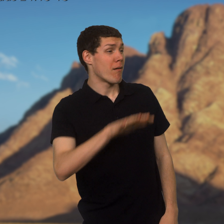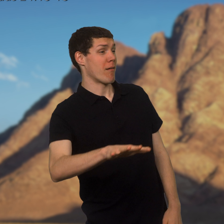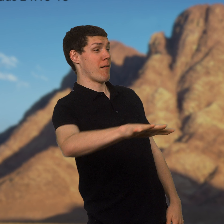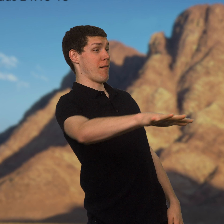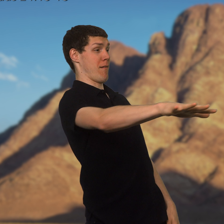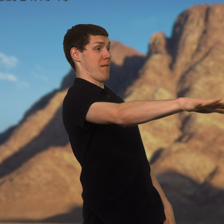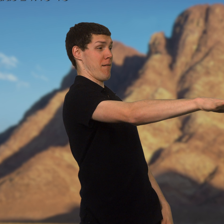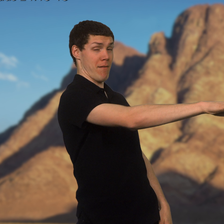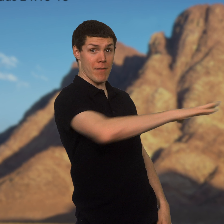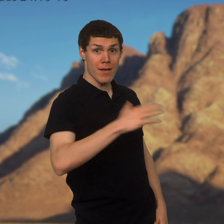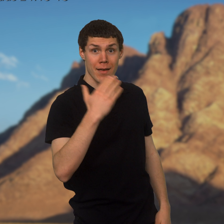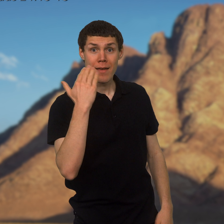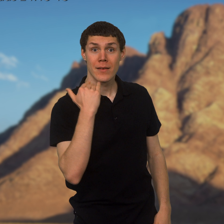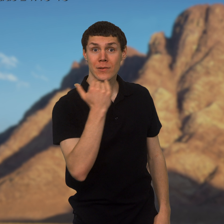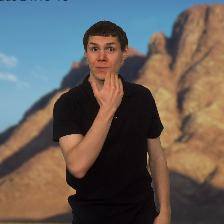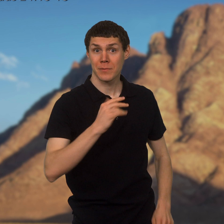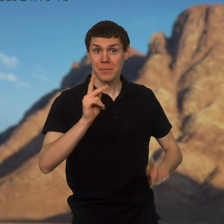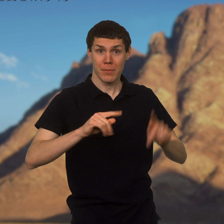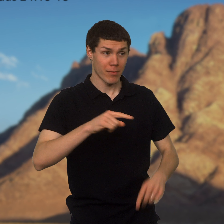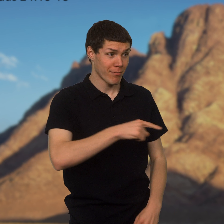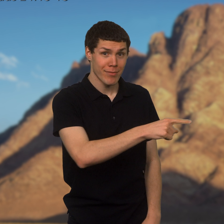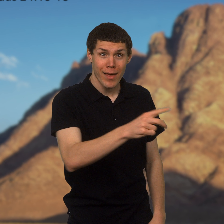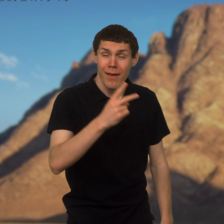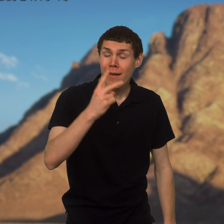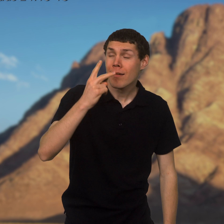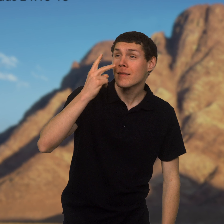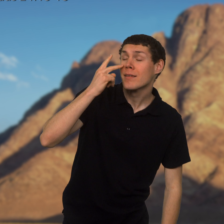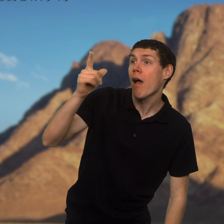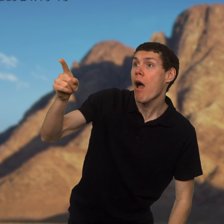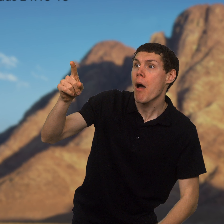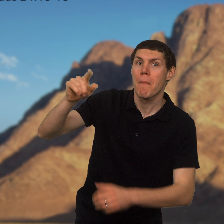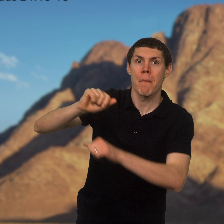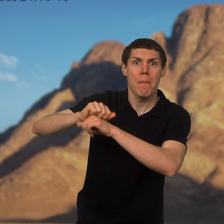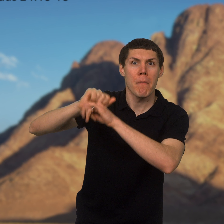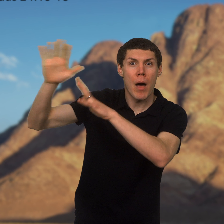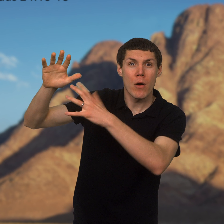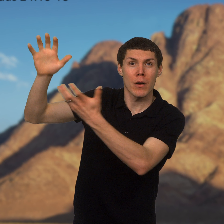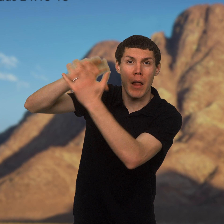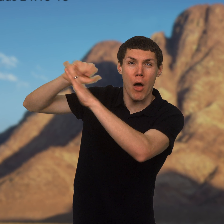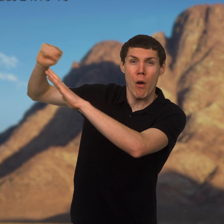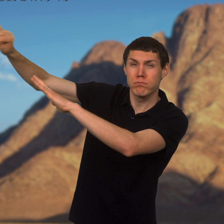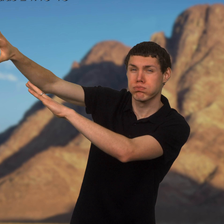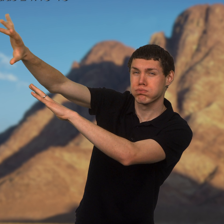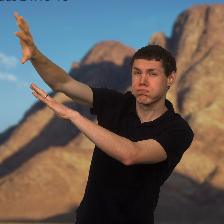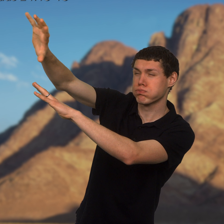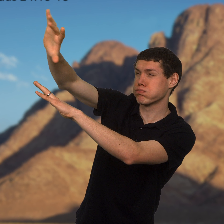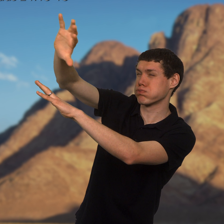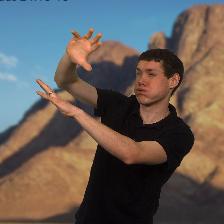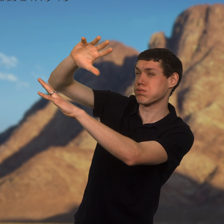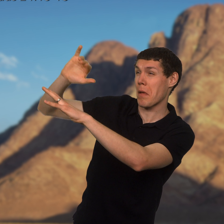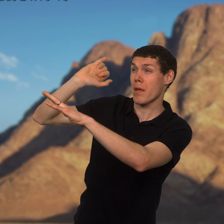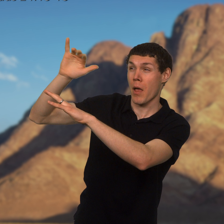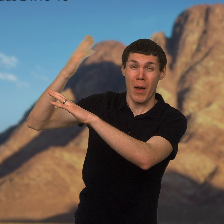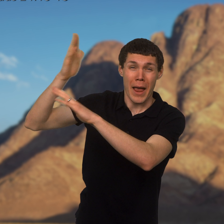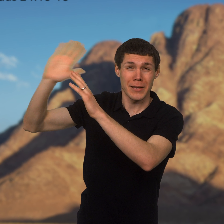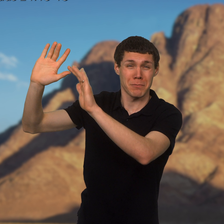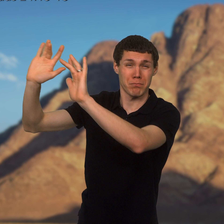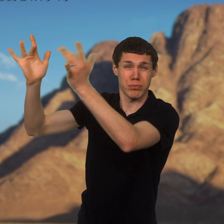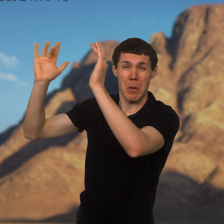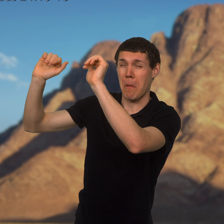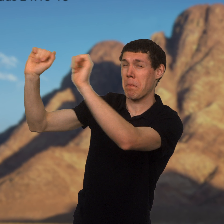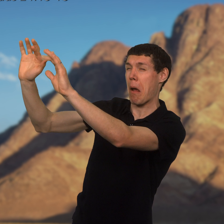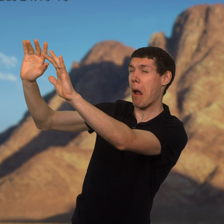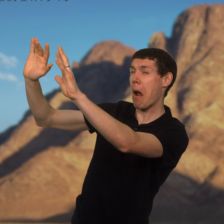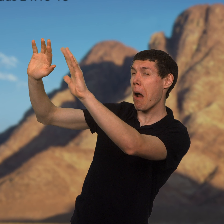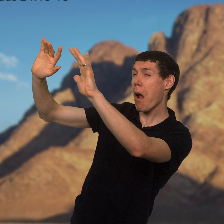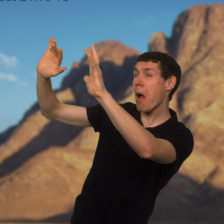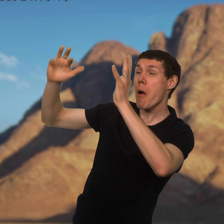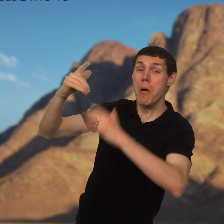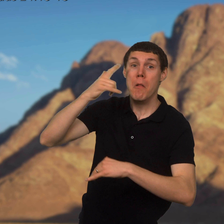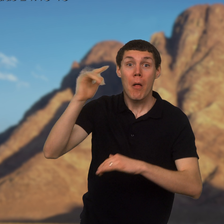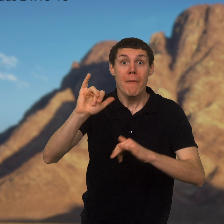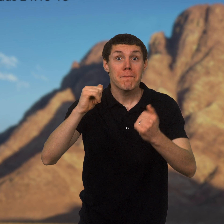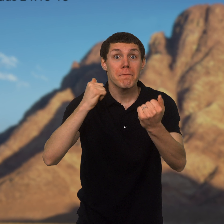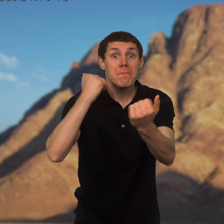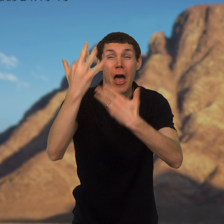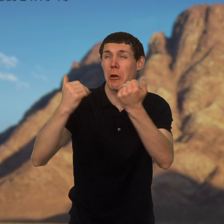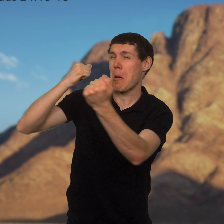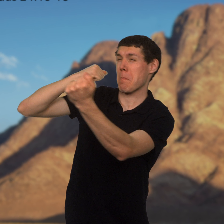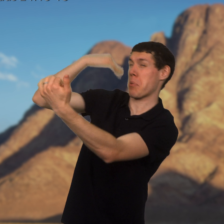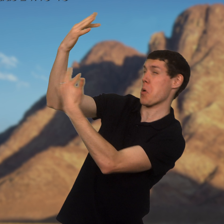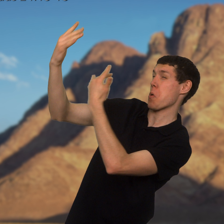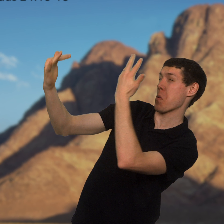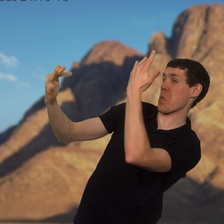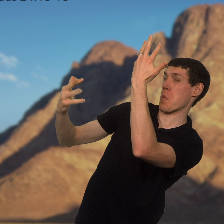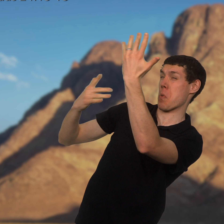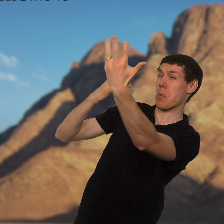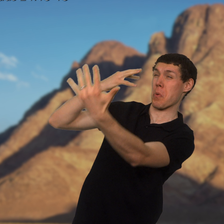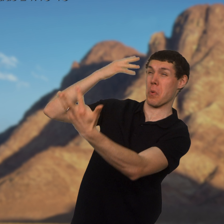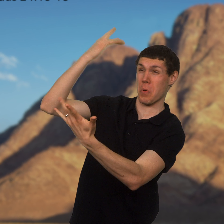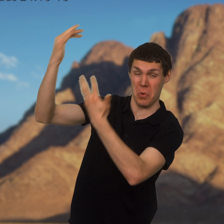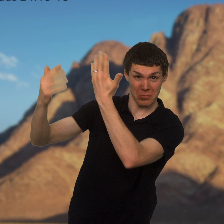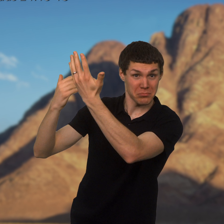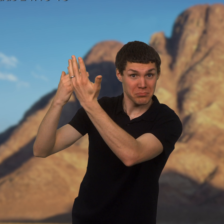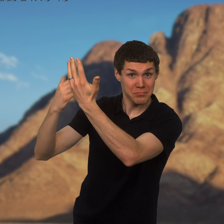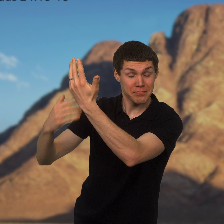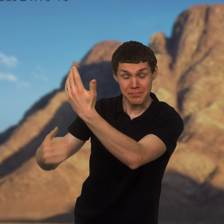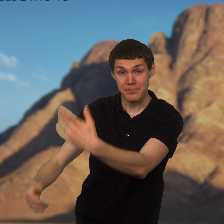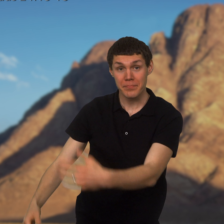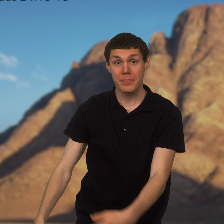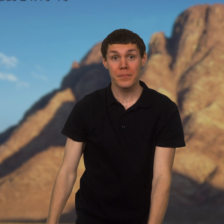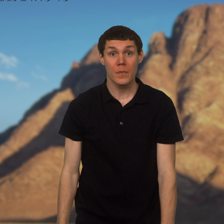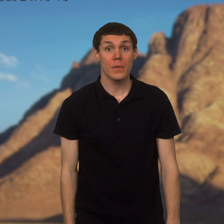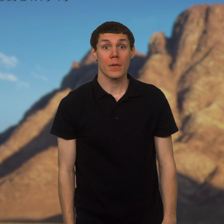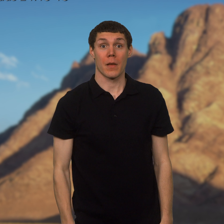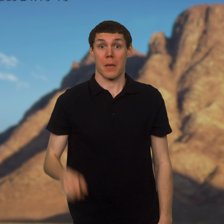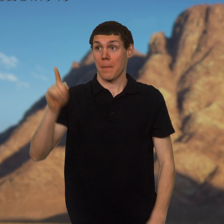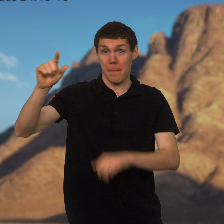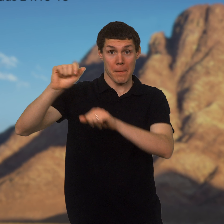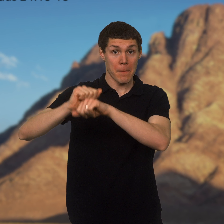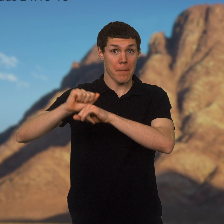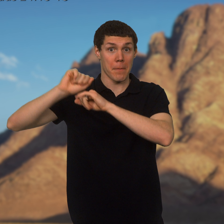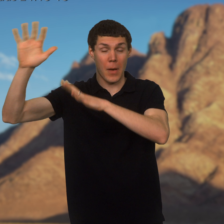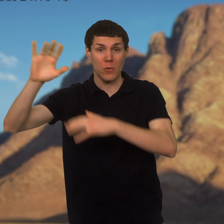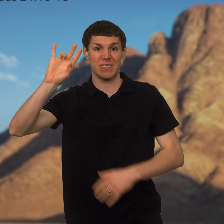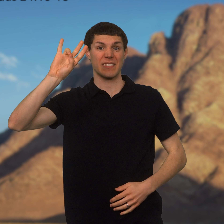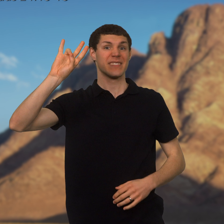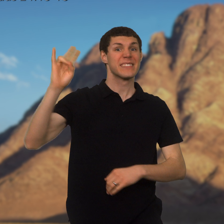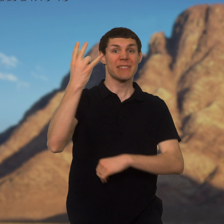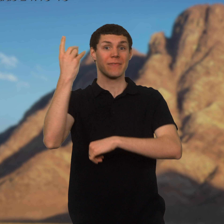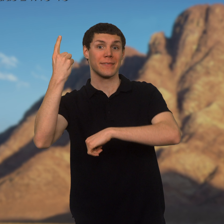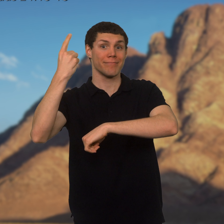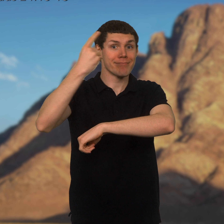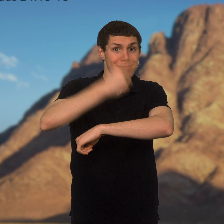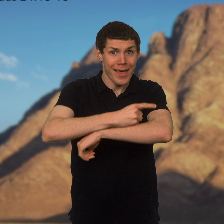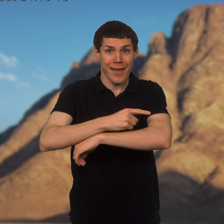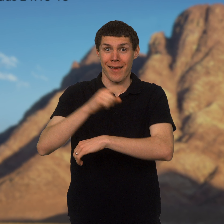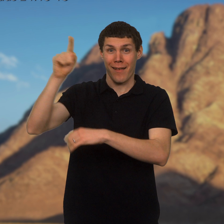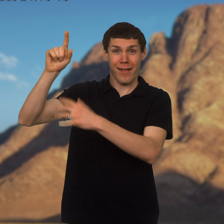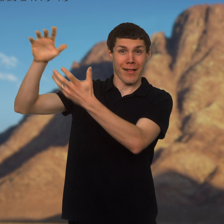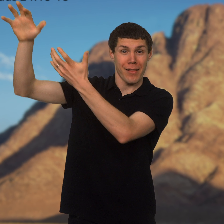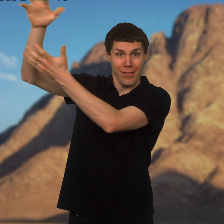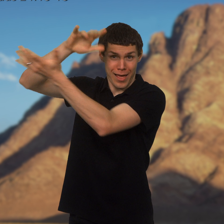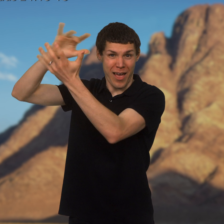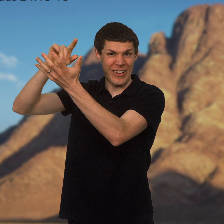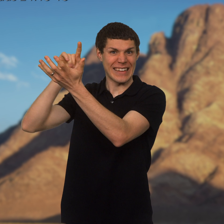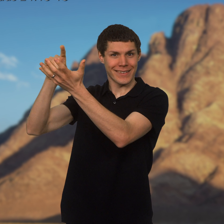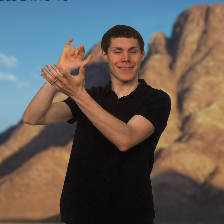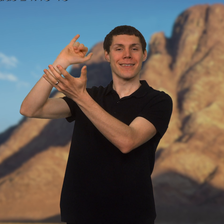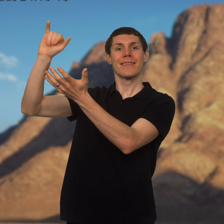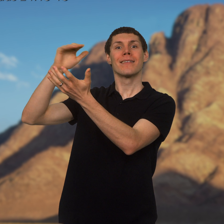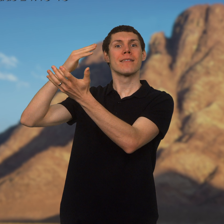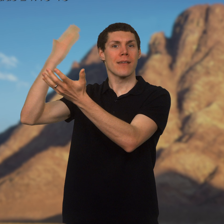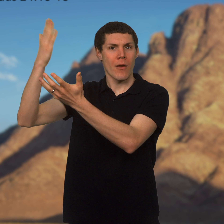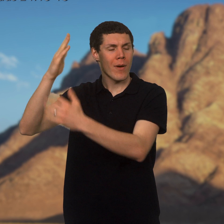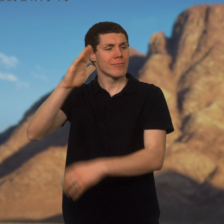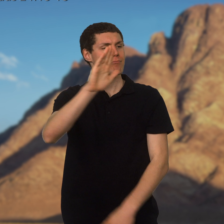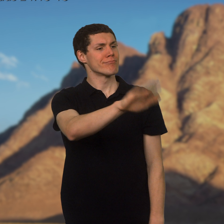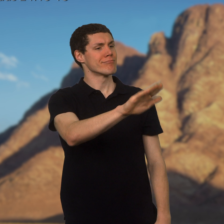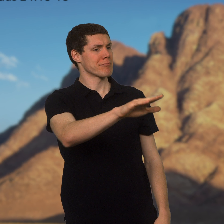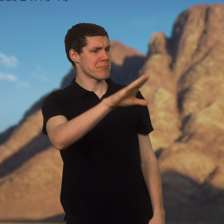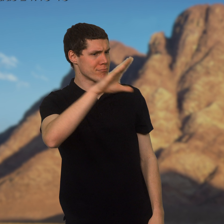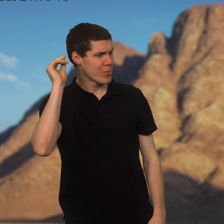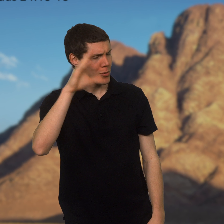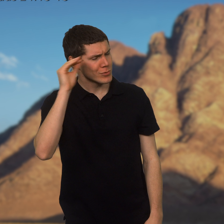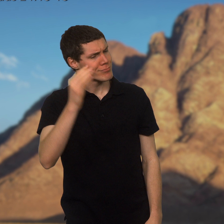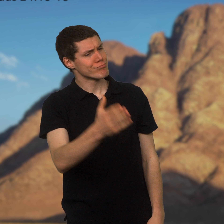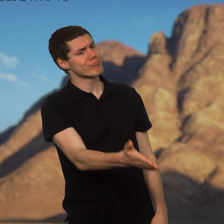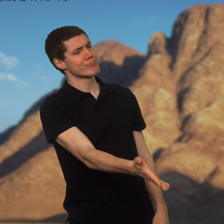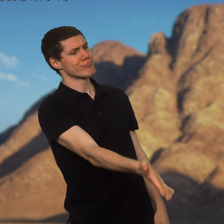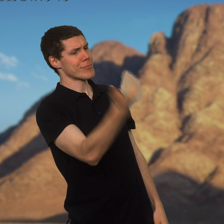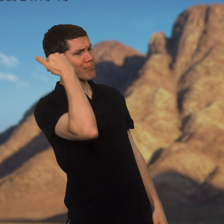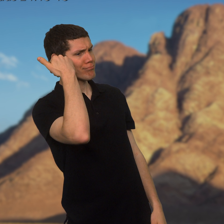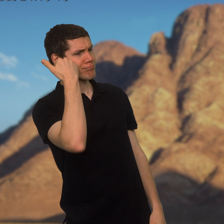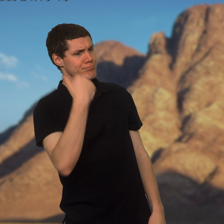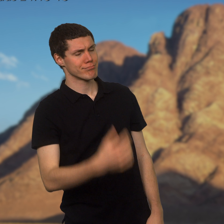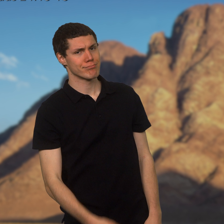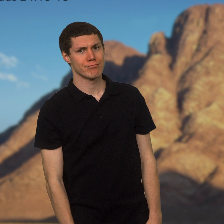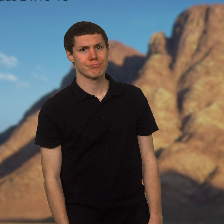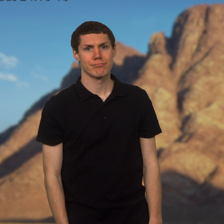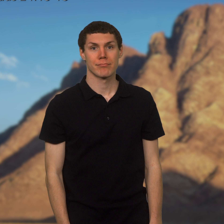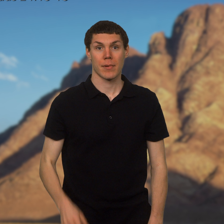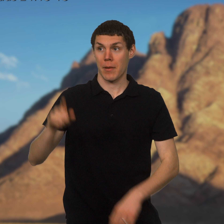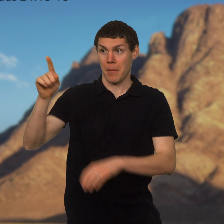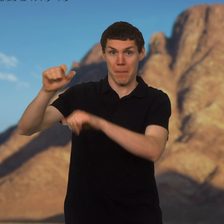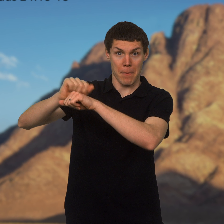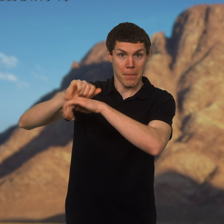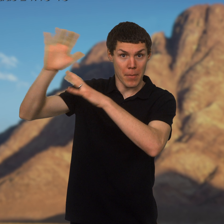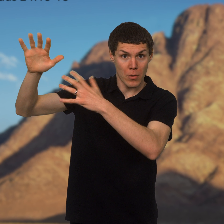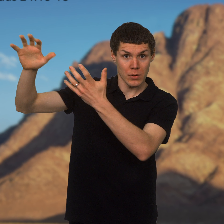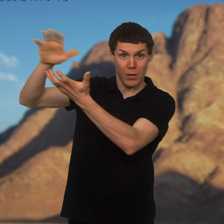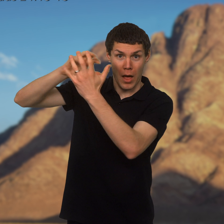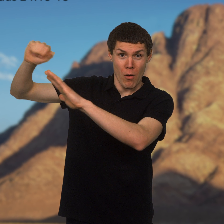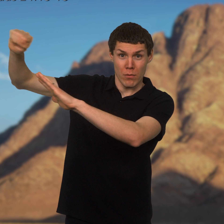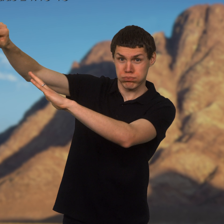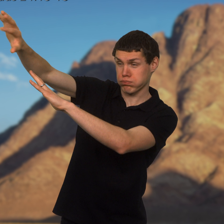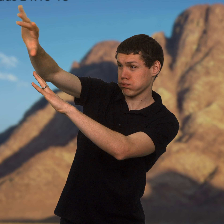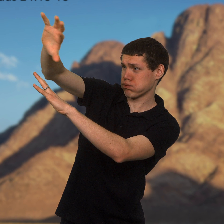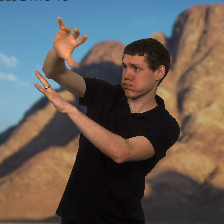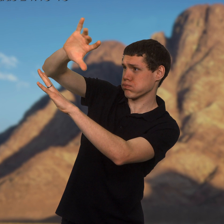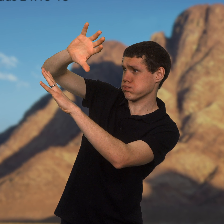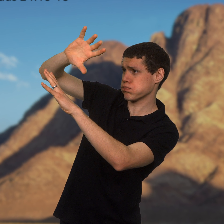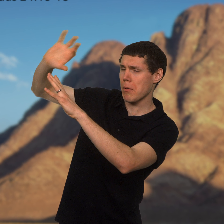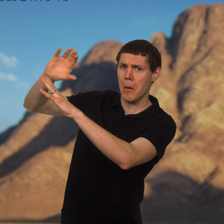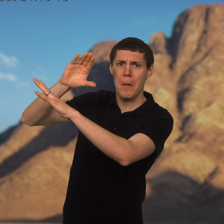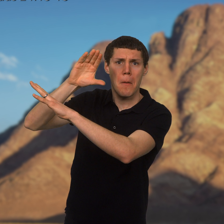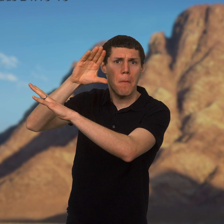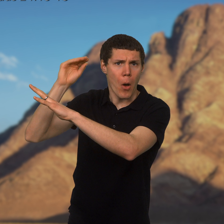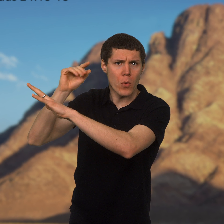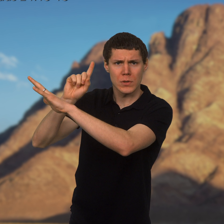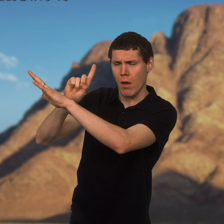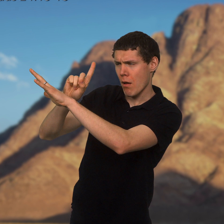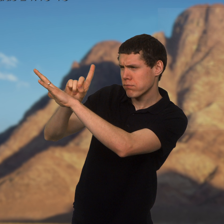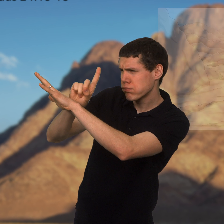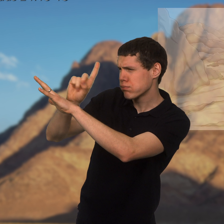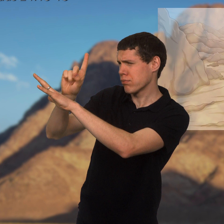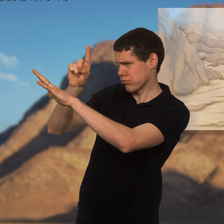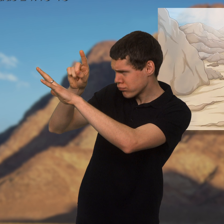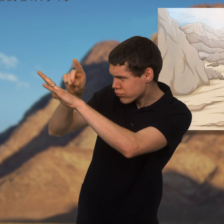And the sight of the glory of the LORD was like a consuming fire on the mountaintop in the eyes of the Israelites.